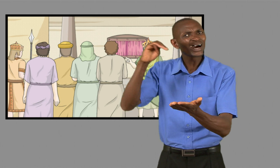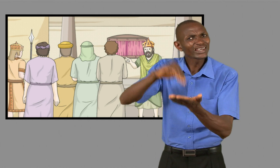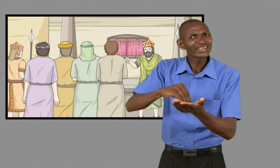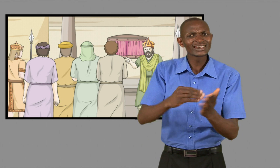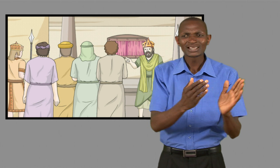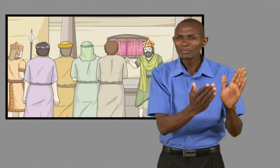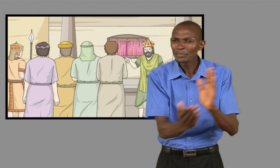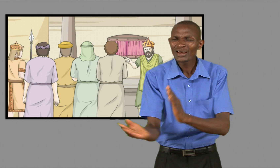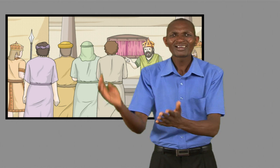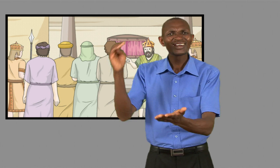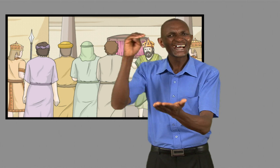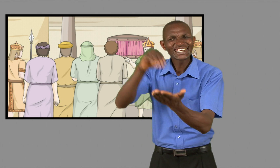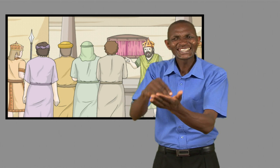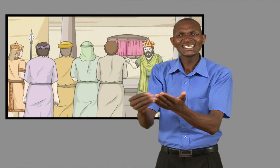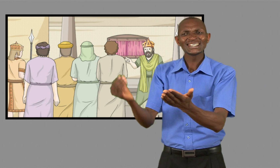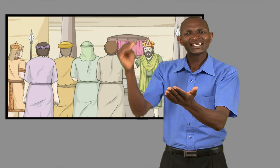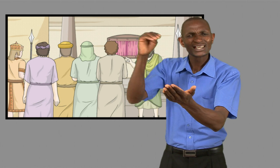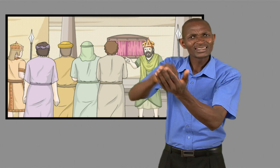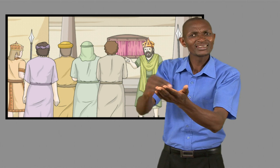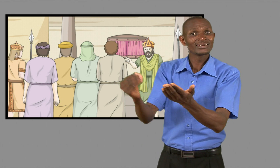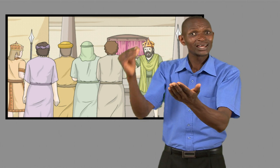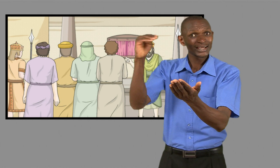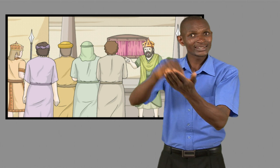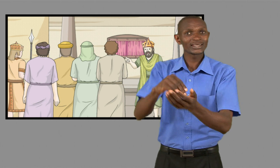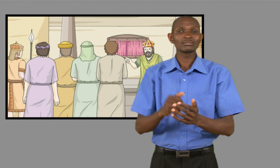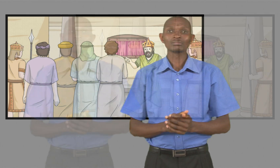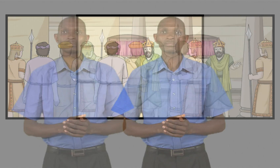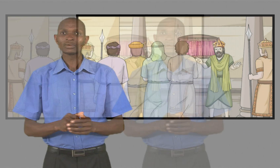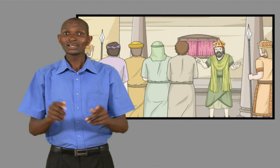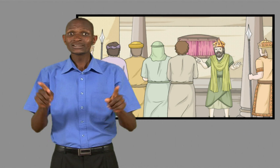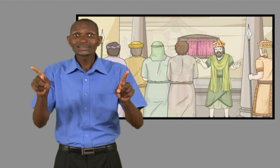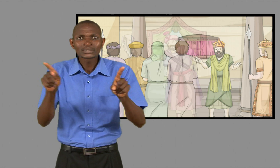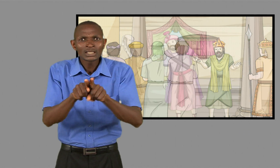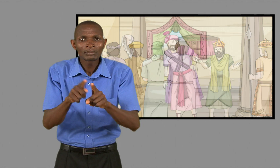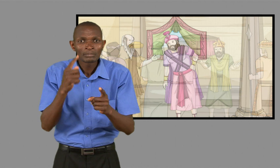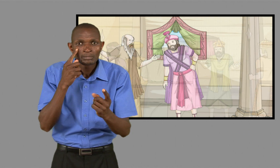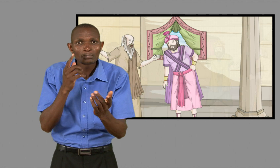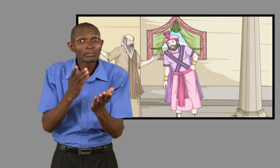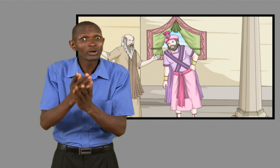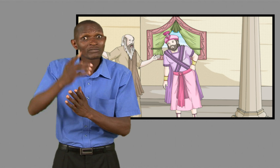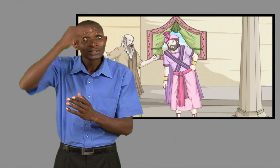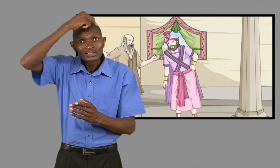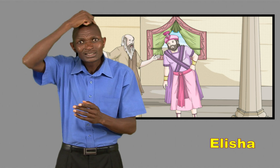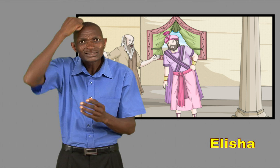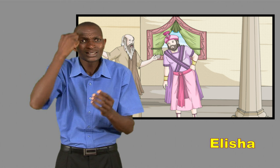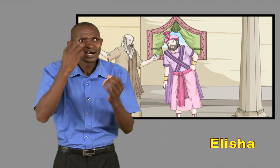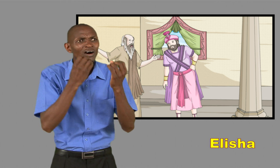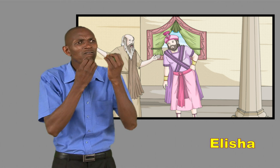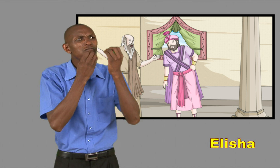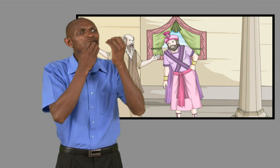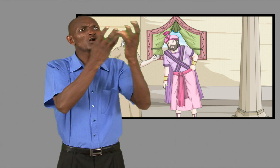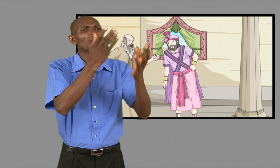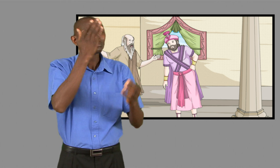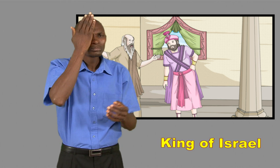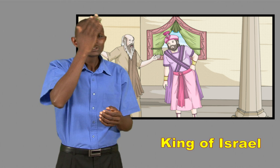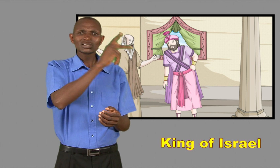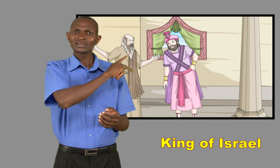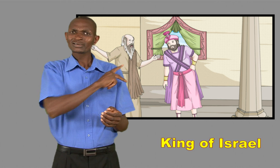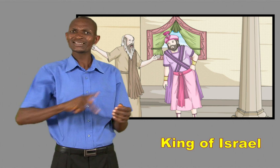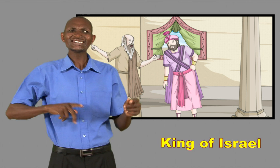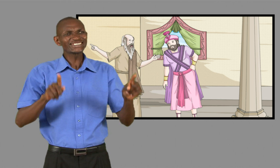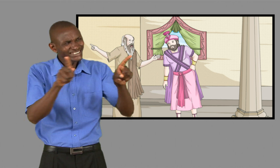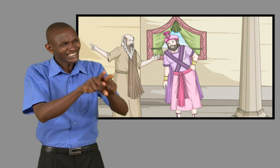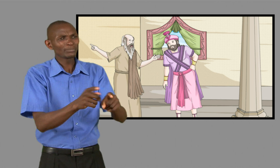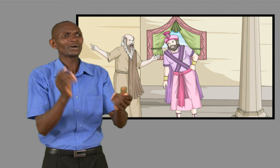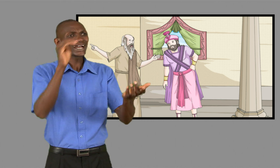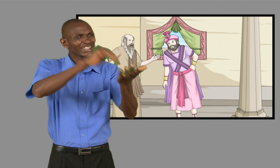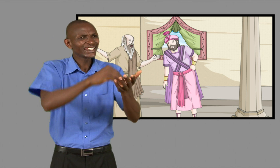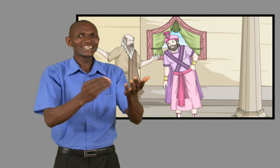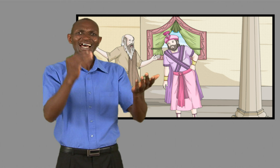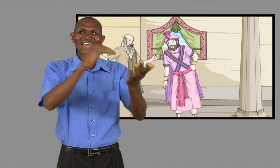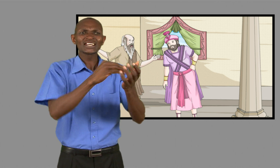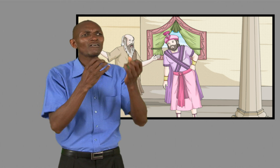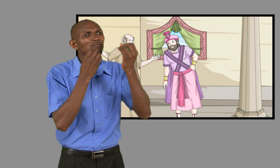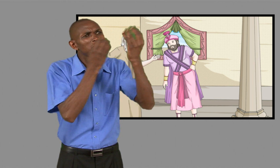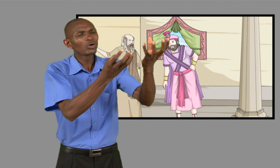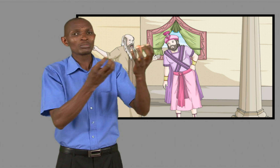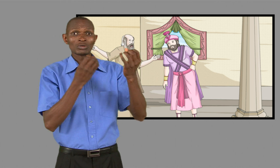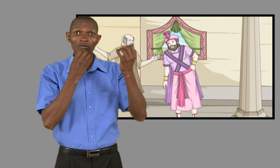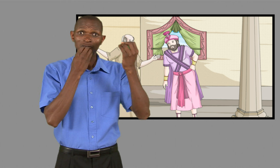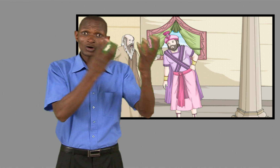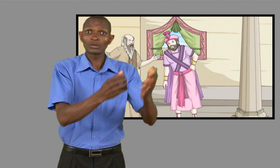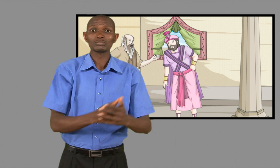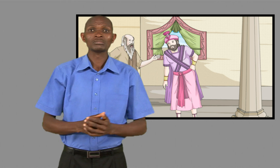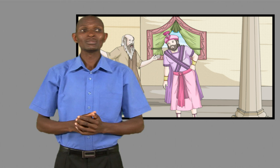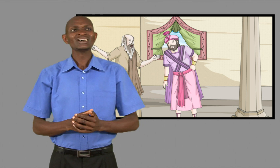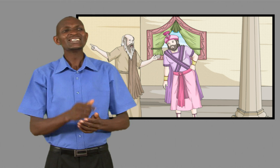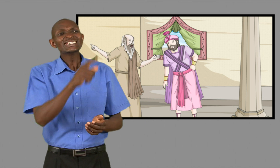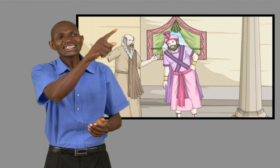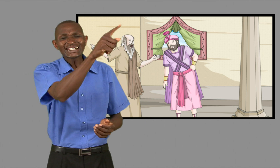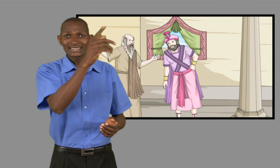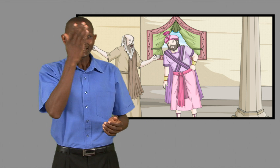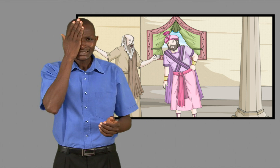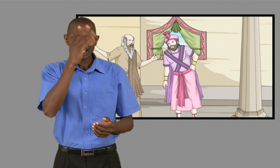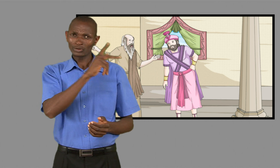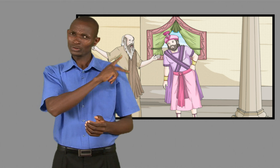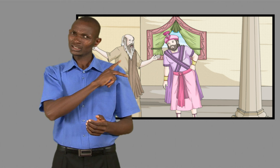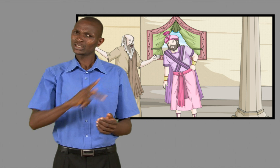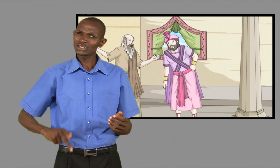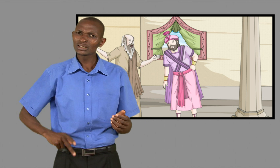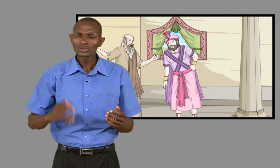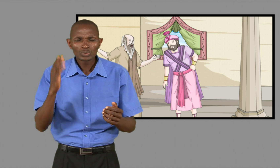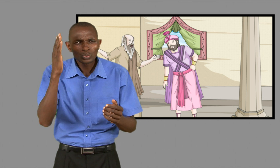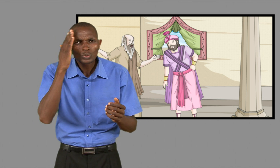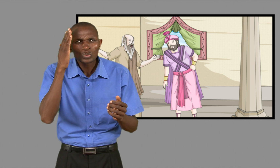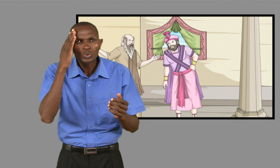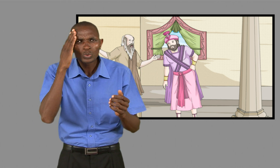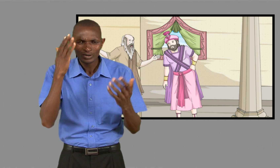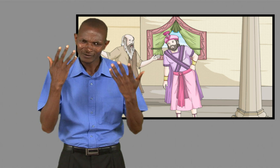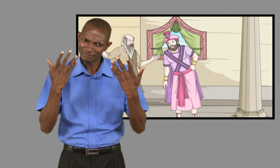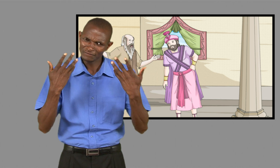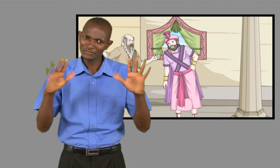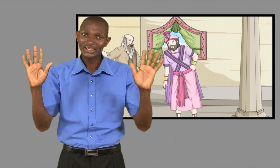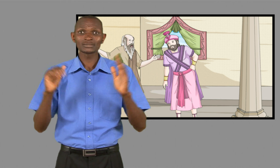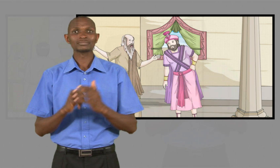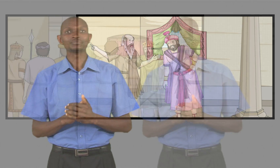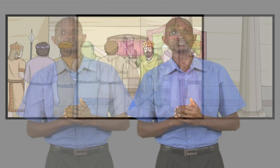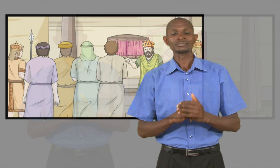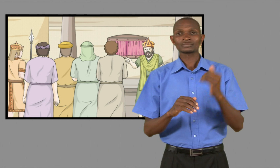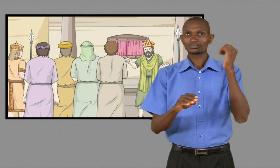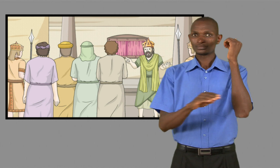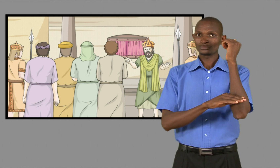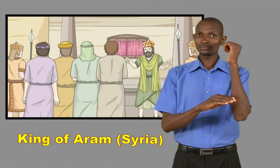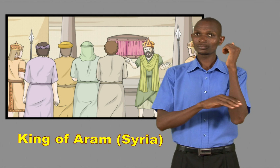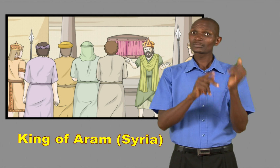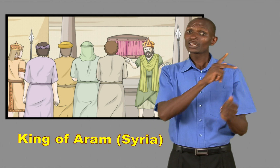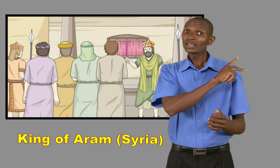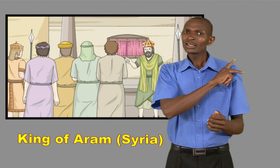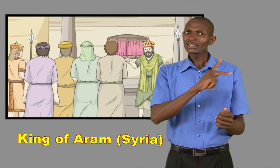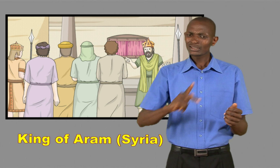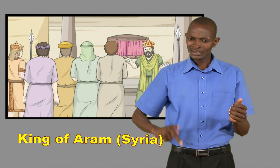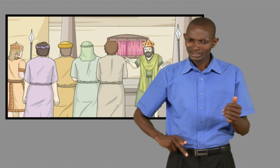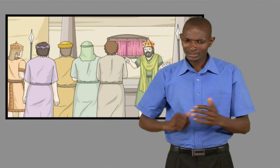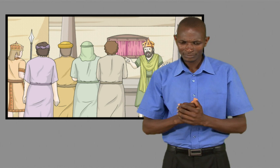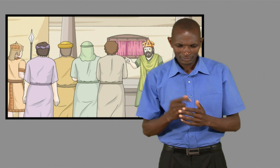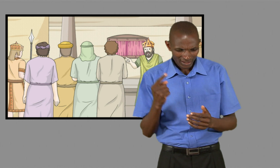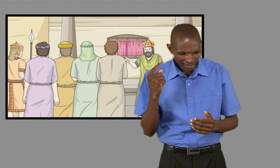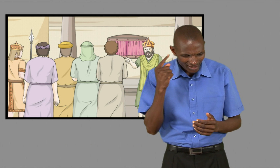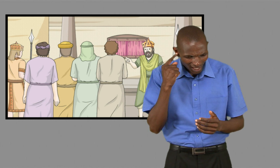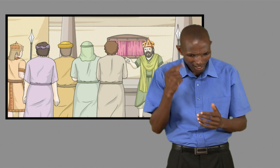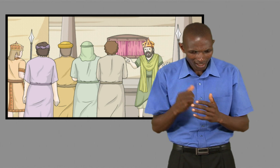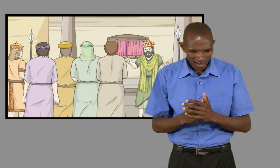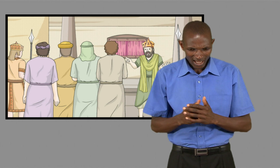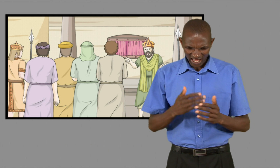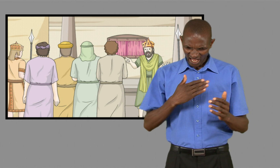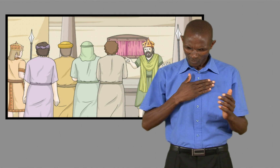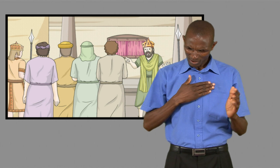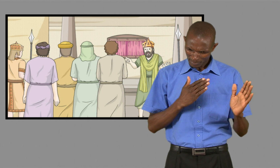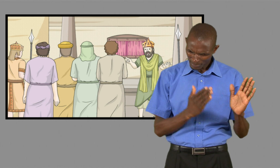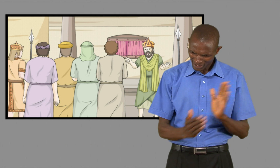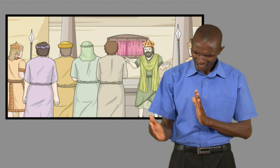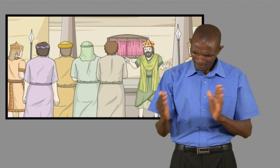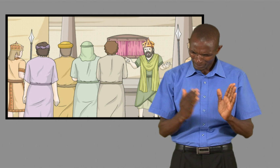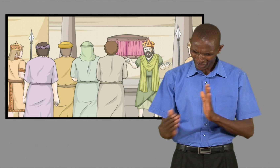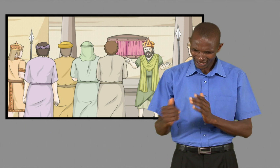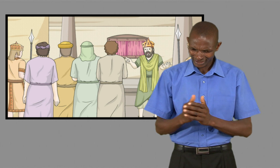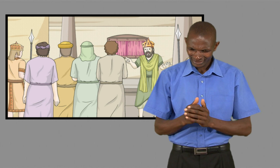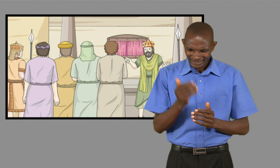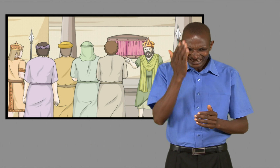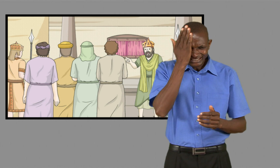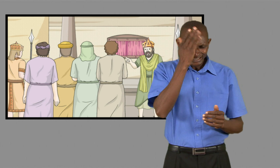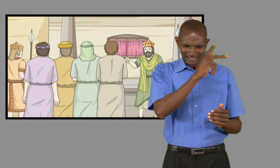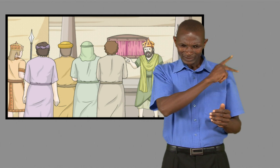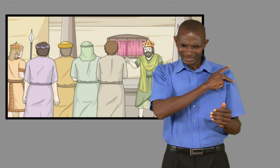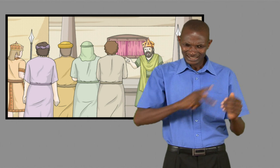Time and again Elisha warned the king, so that he was on his guard in such places.